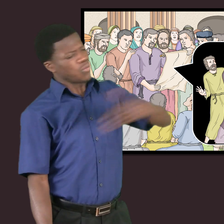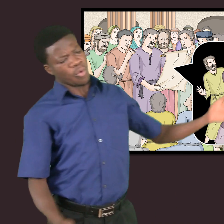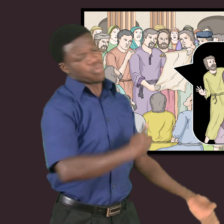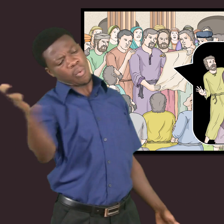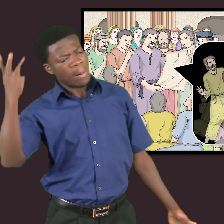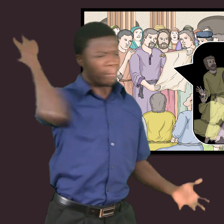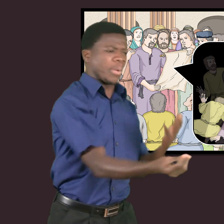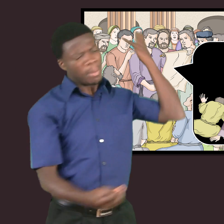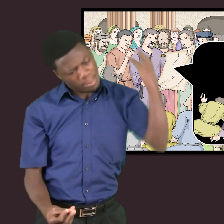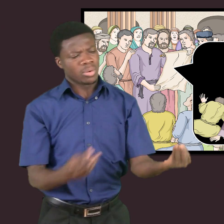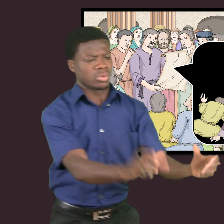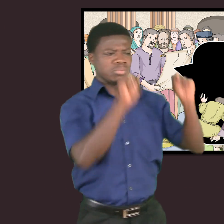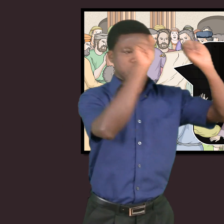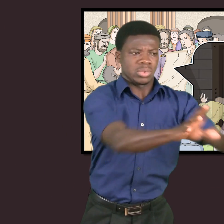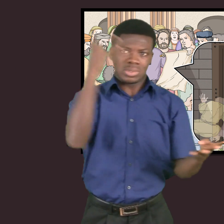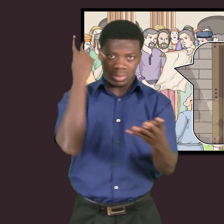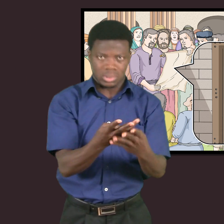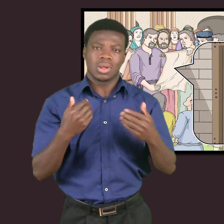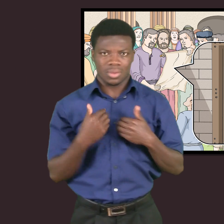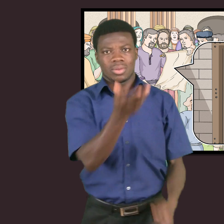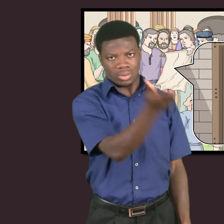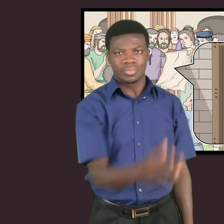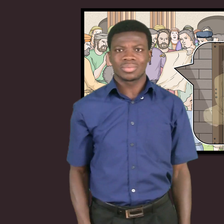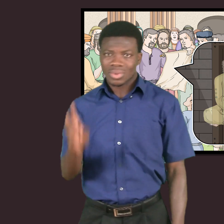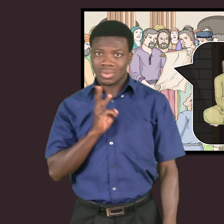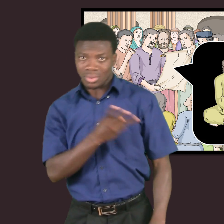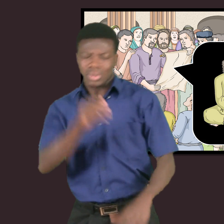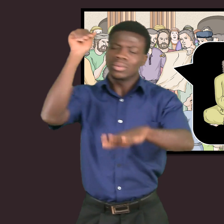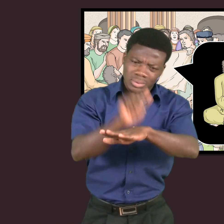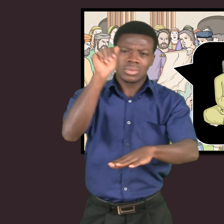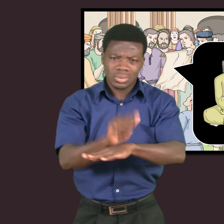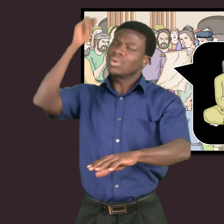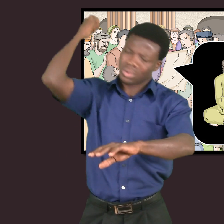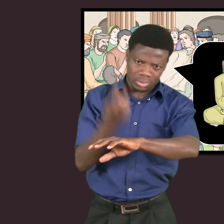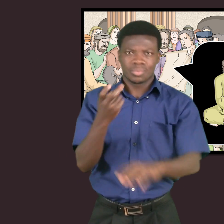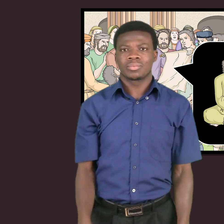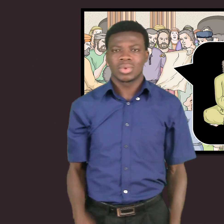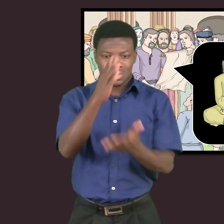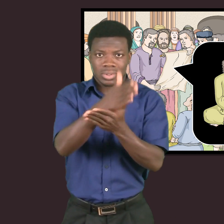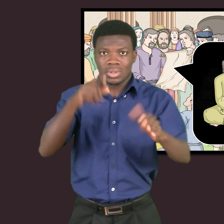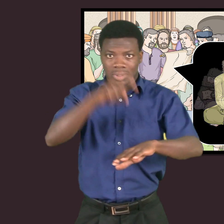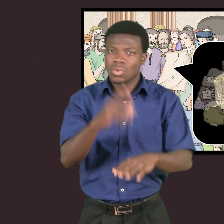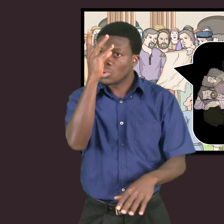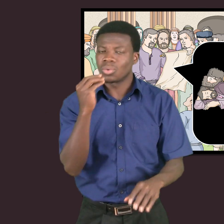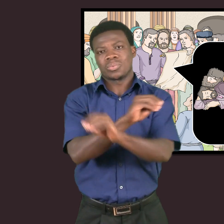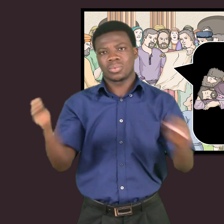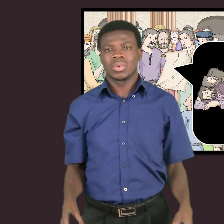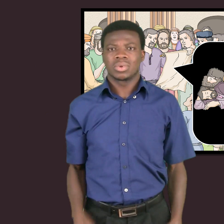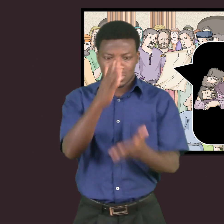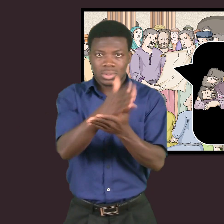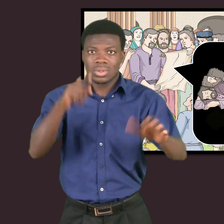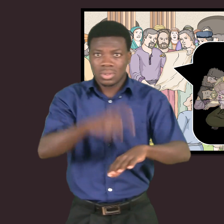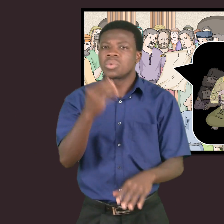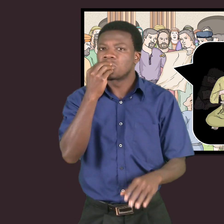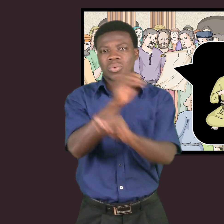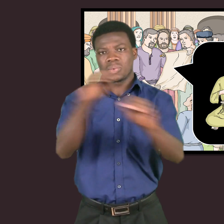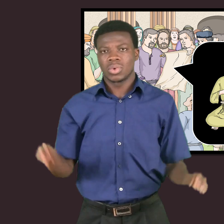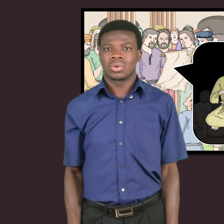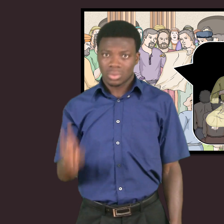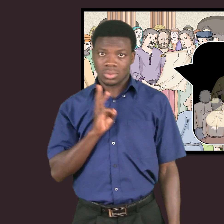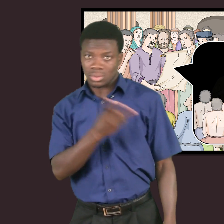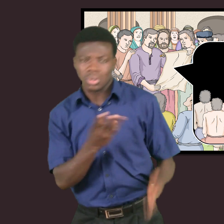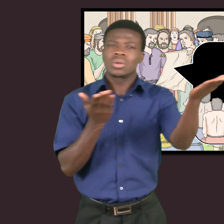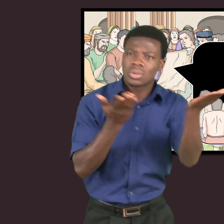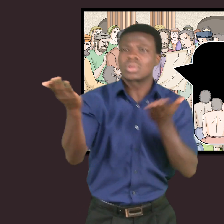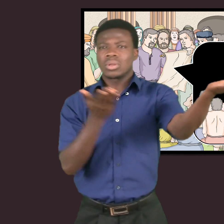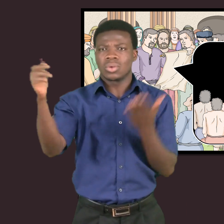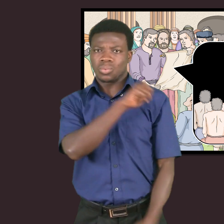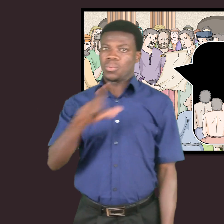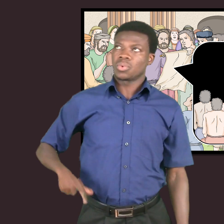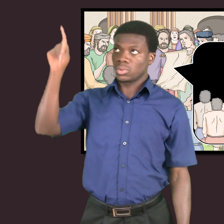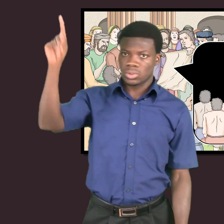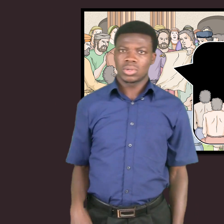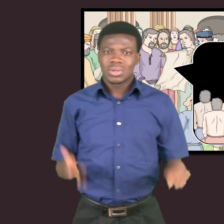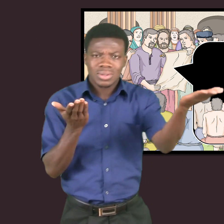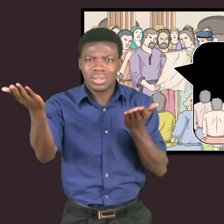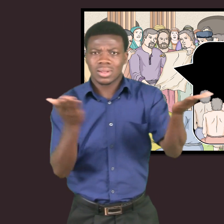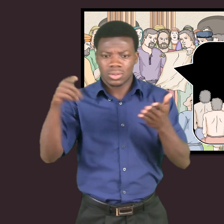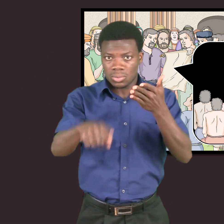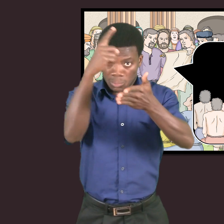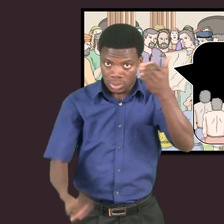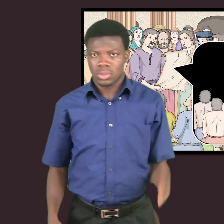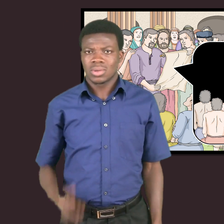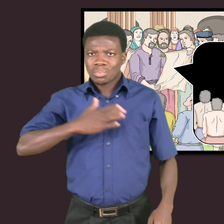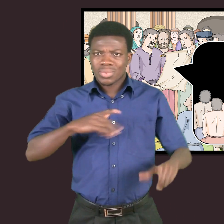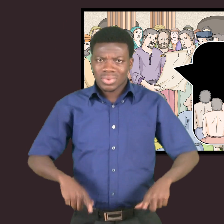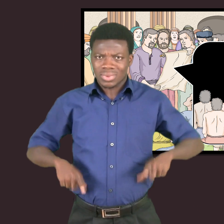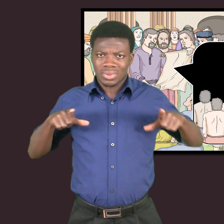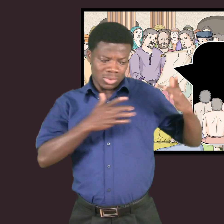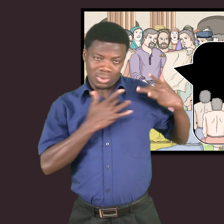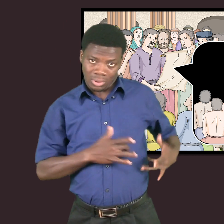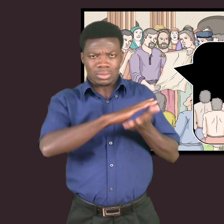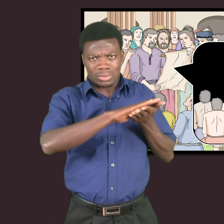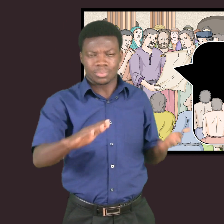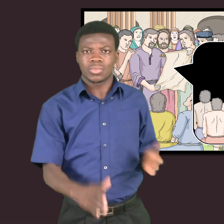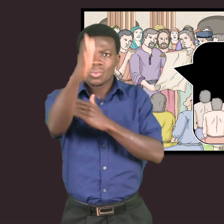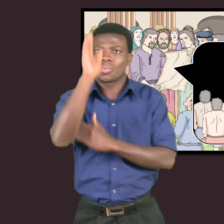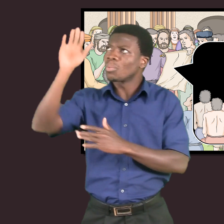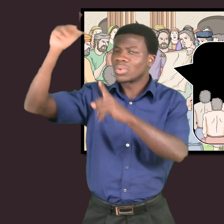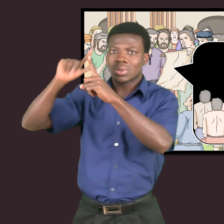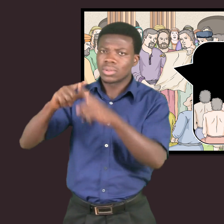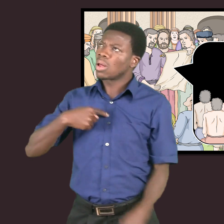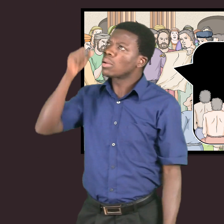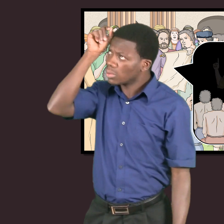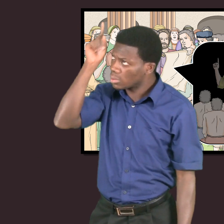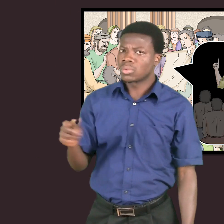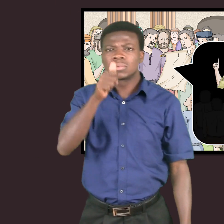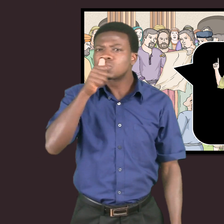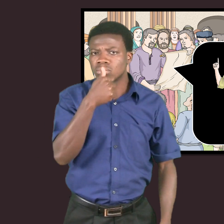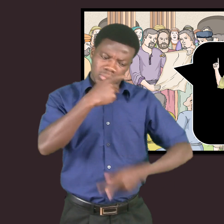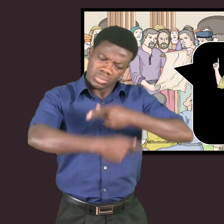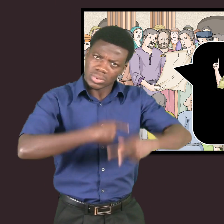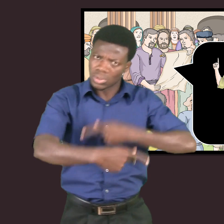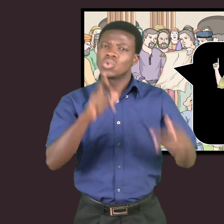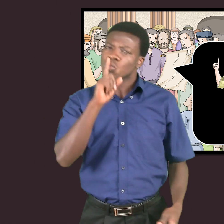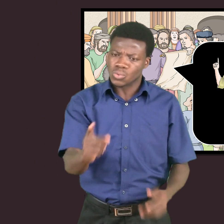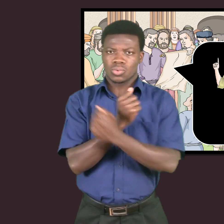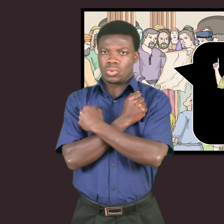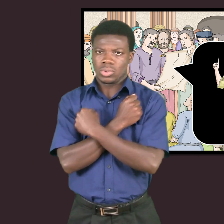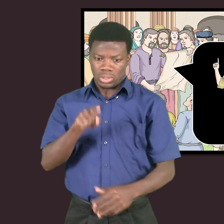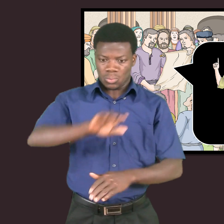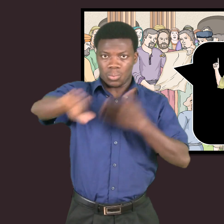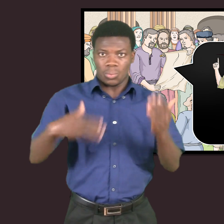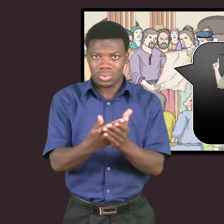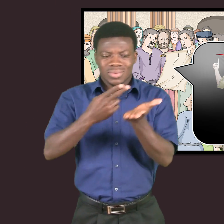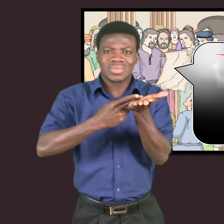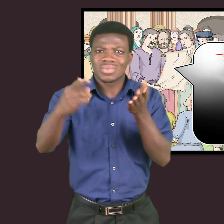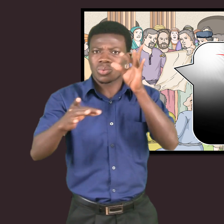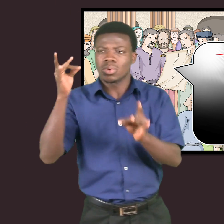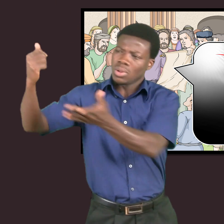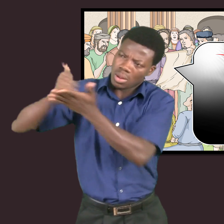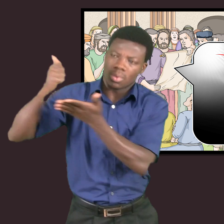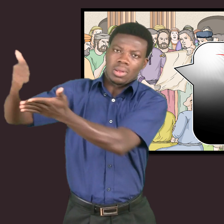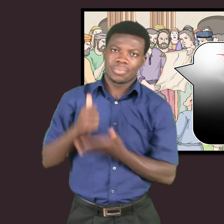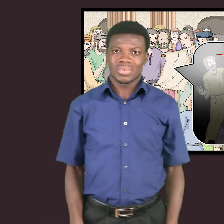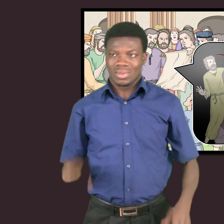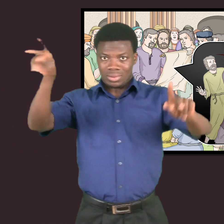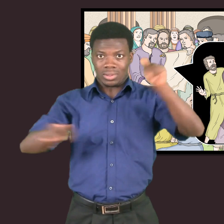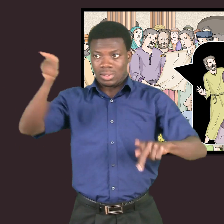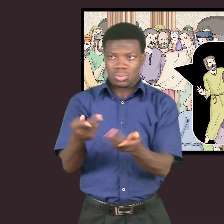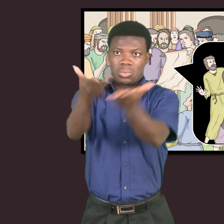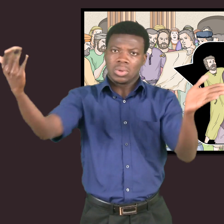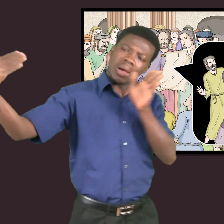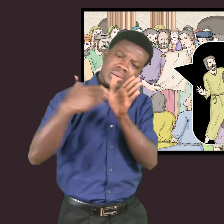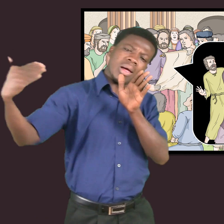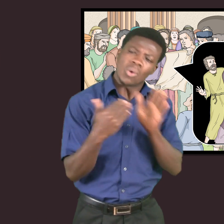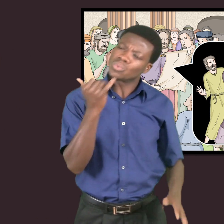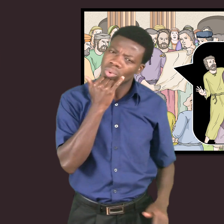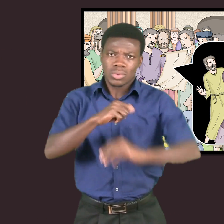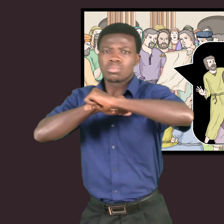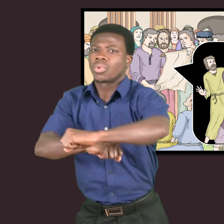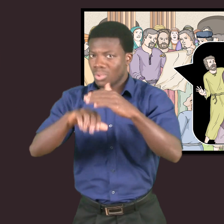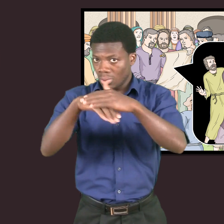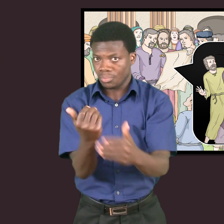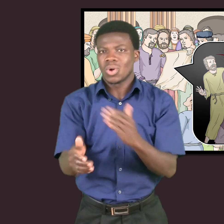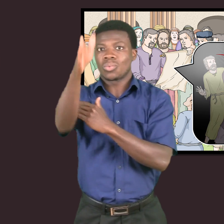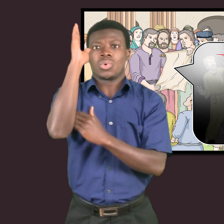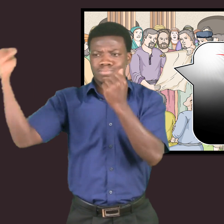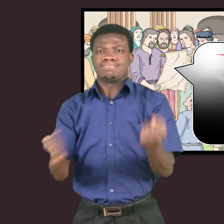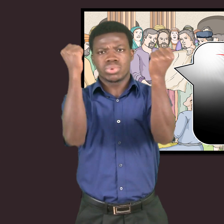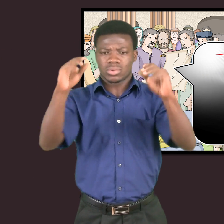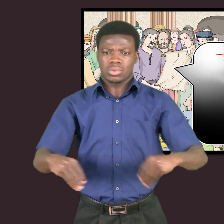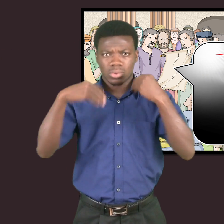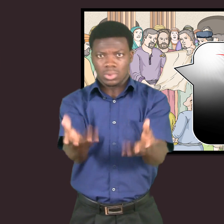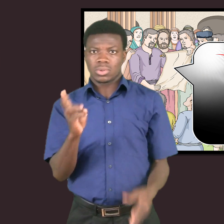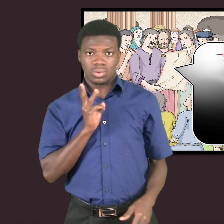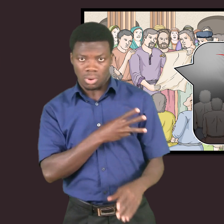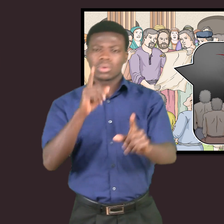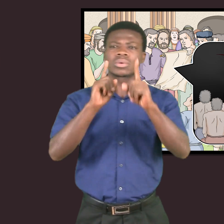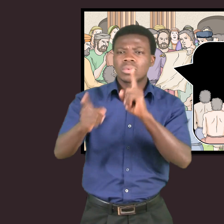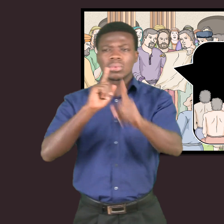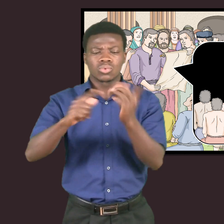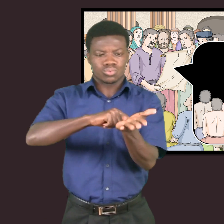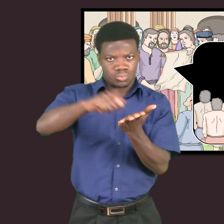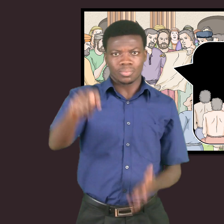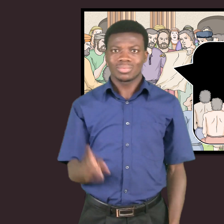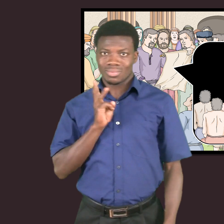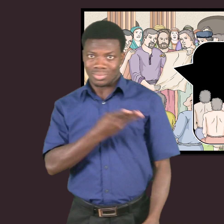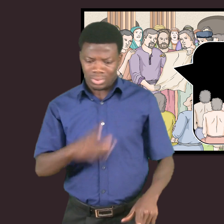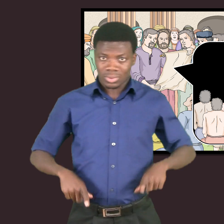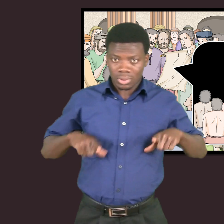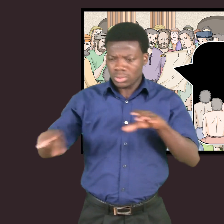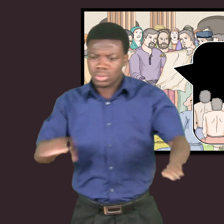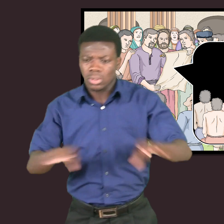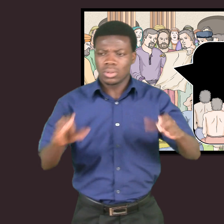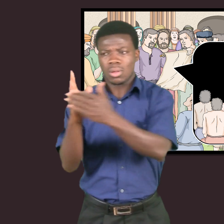in beatings, imprisonments, and riots; in labor, sleepless nights, and hunger; in purity, knowledge, patience, and kindness; in the Holy Spirit and in sincere love;